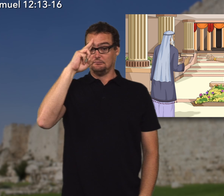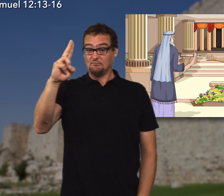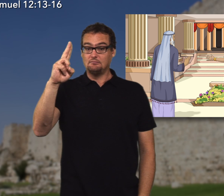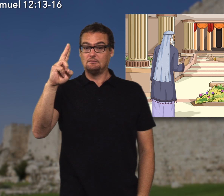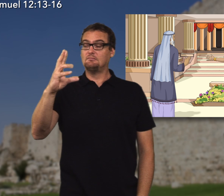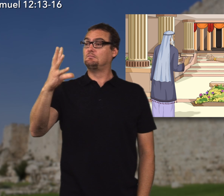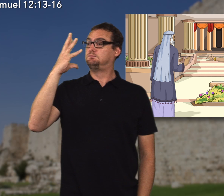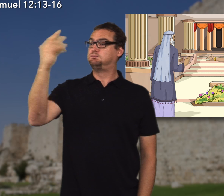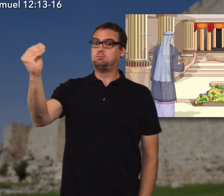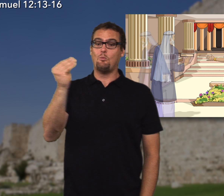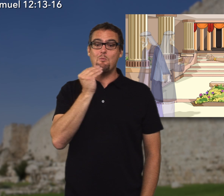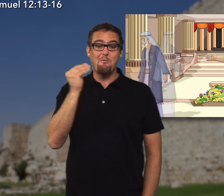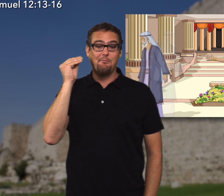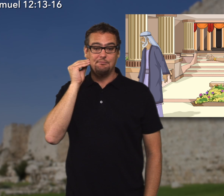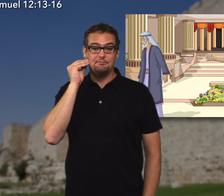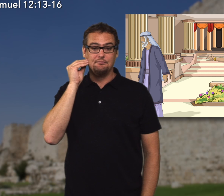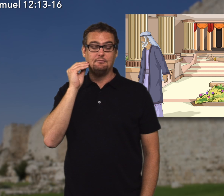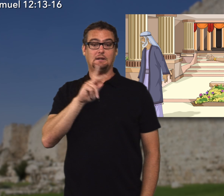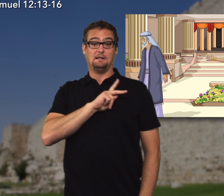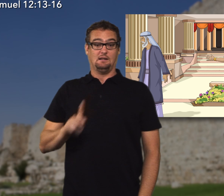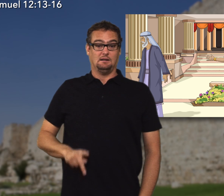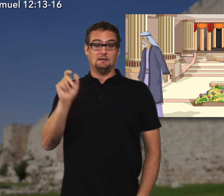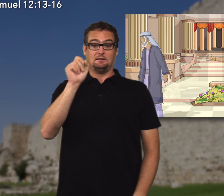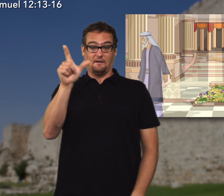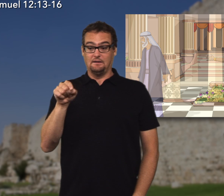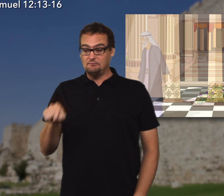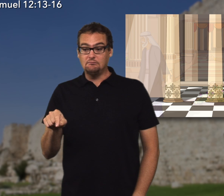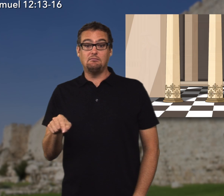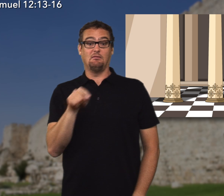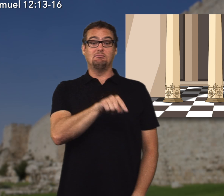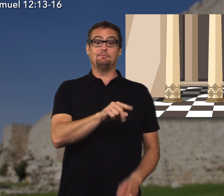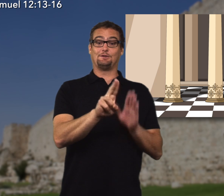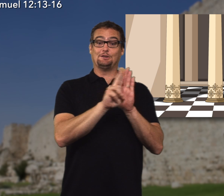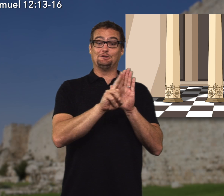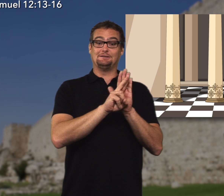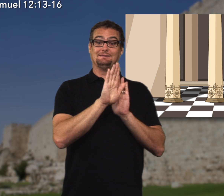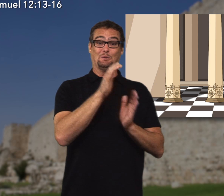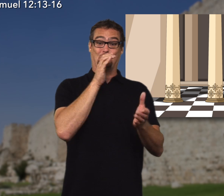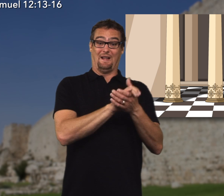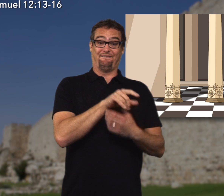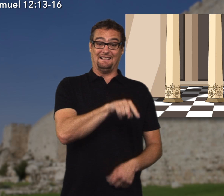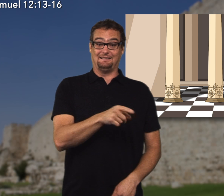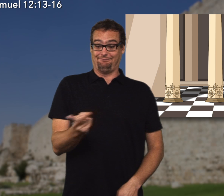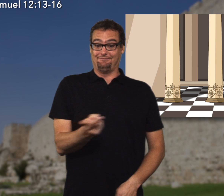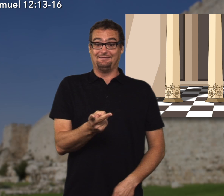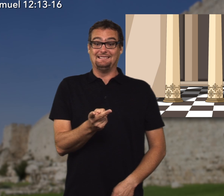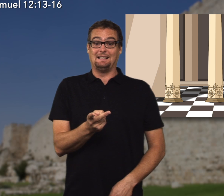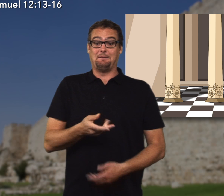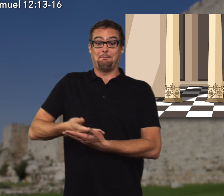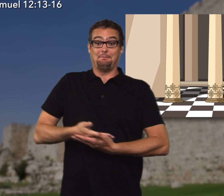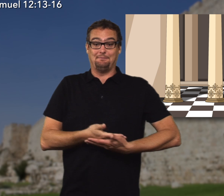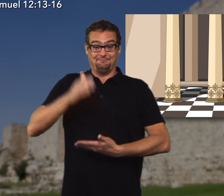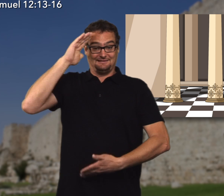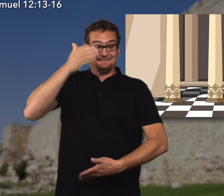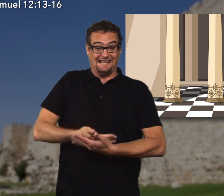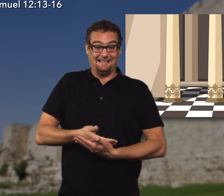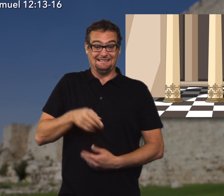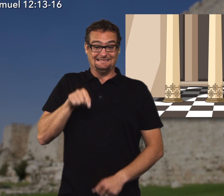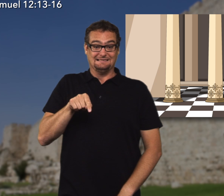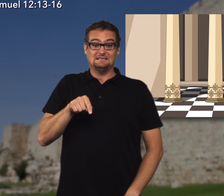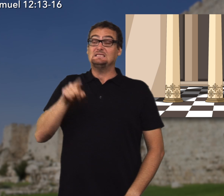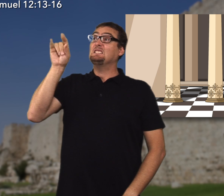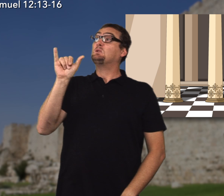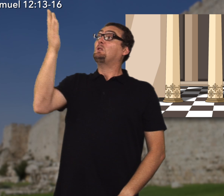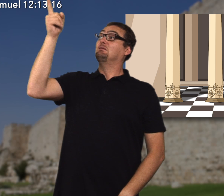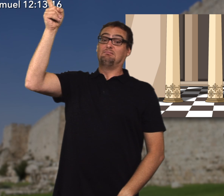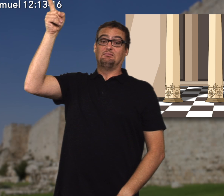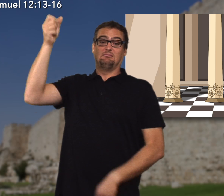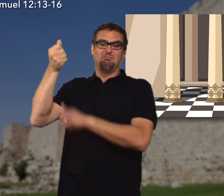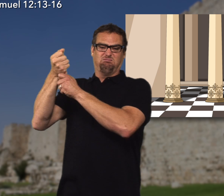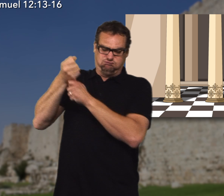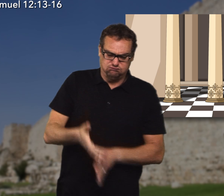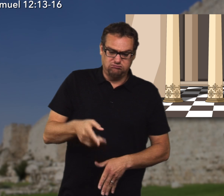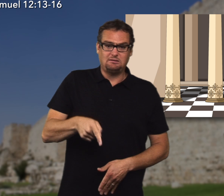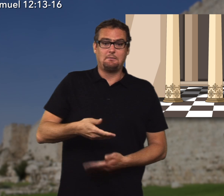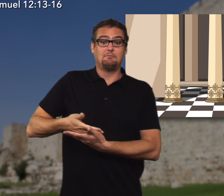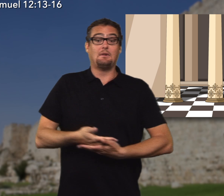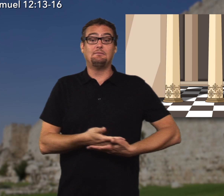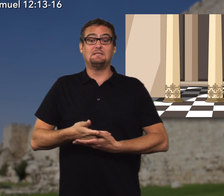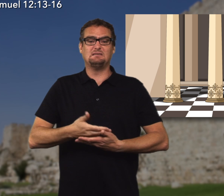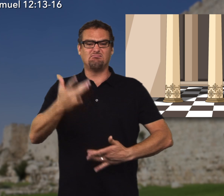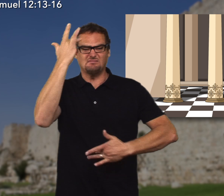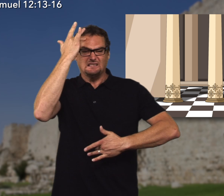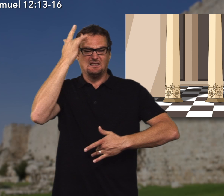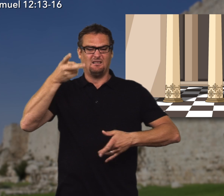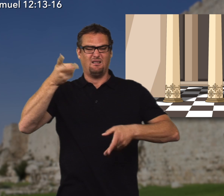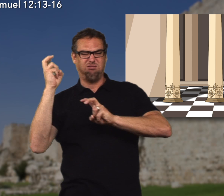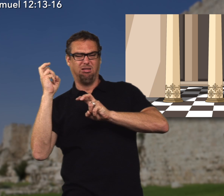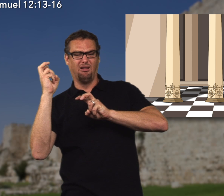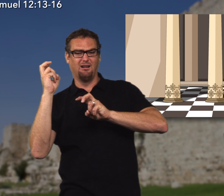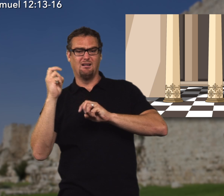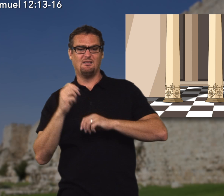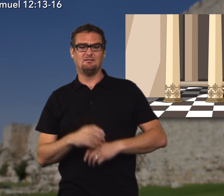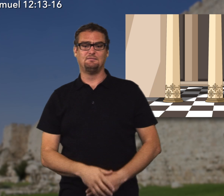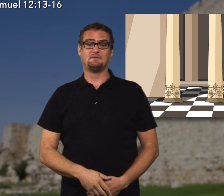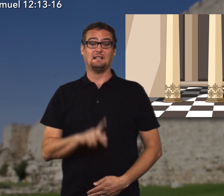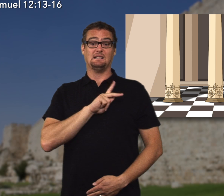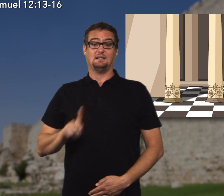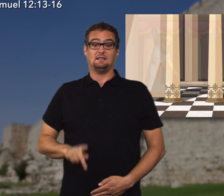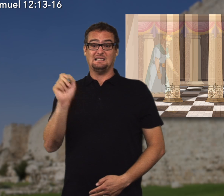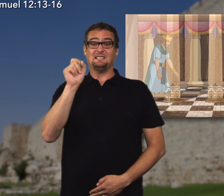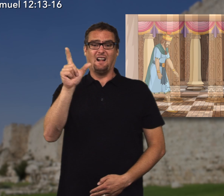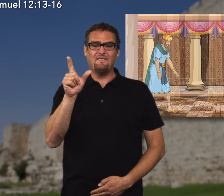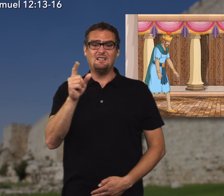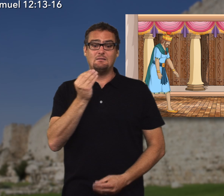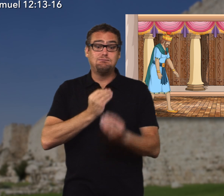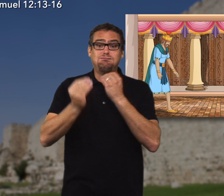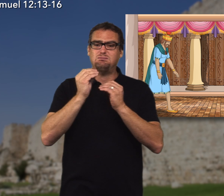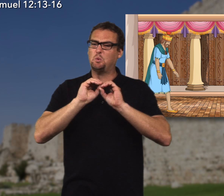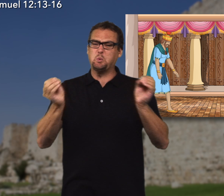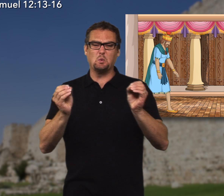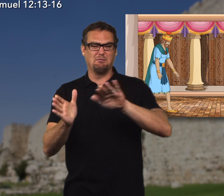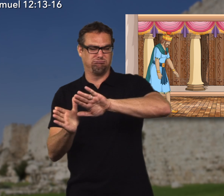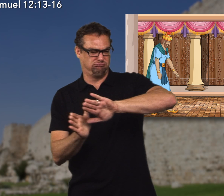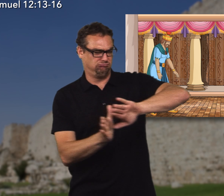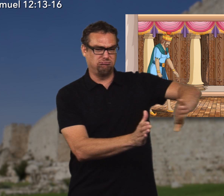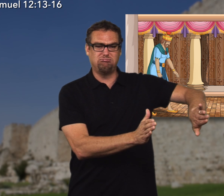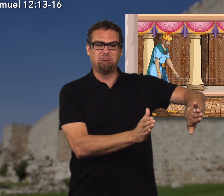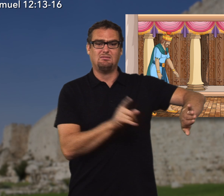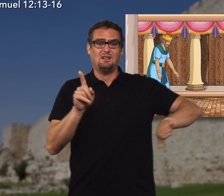After Nathan had gone home, the LORD struck the child that Uriah’s wife had borne to David, and he became ill.